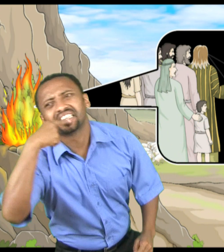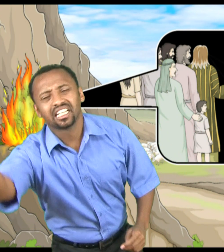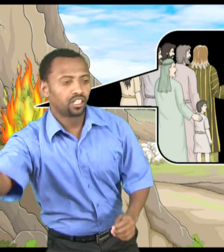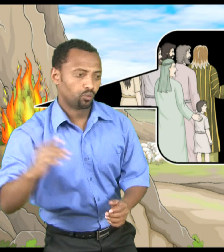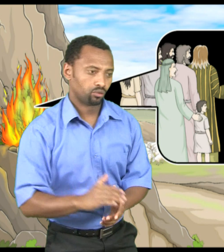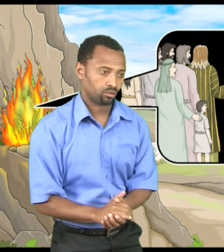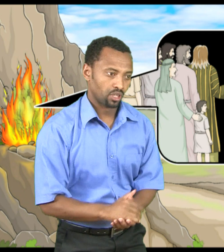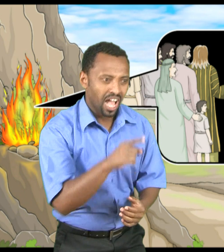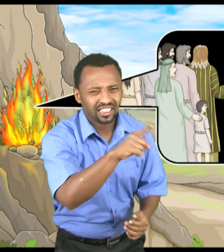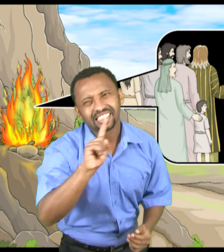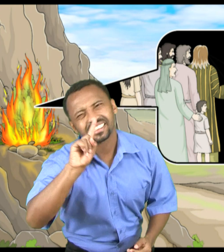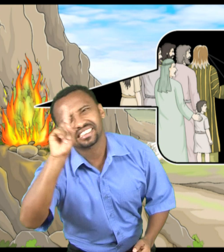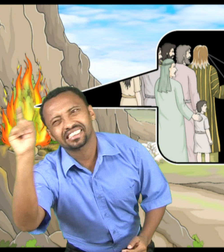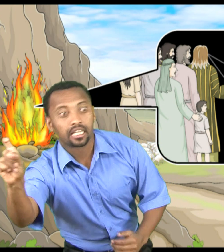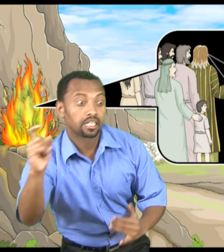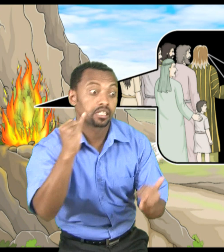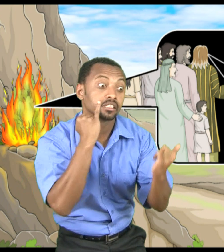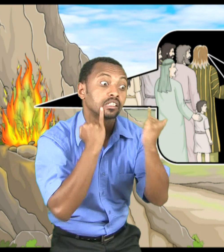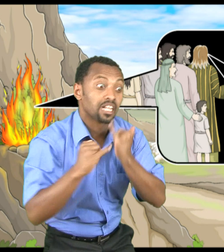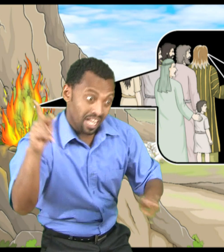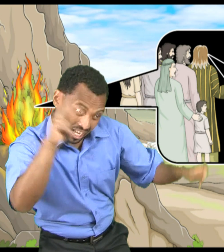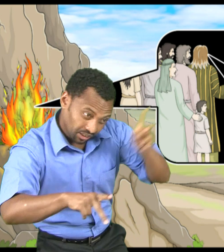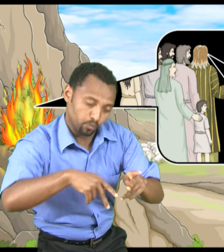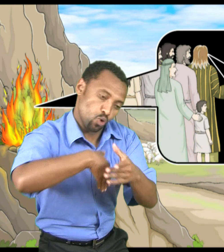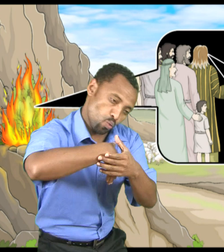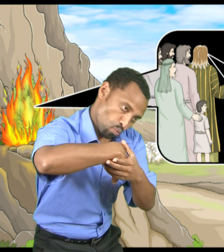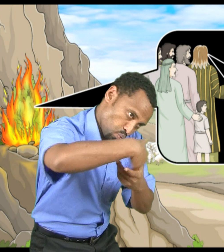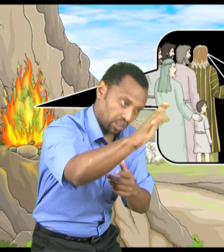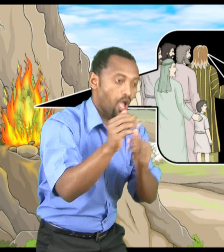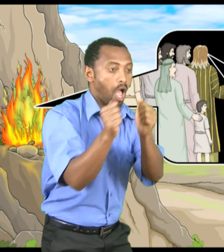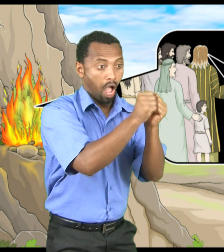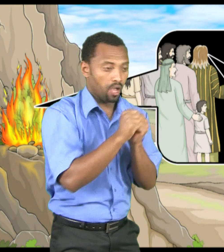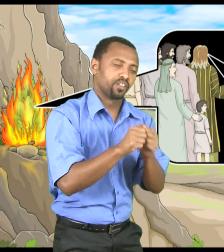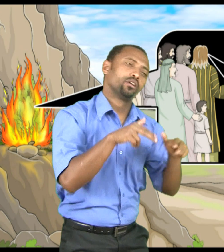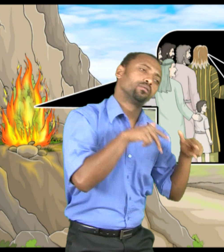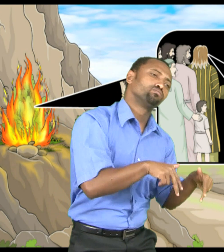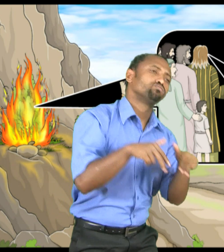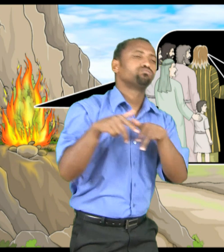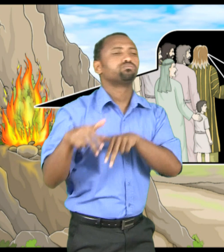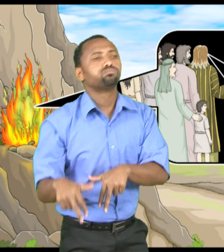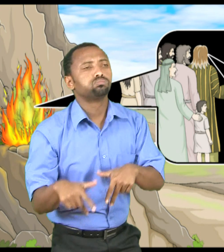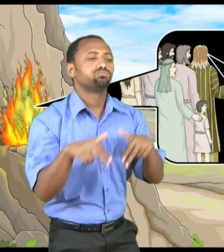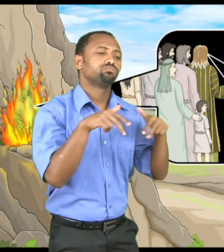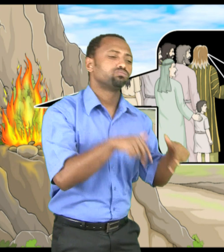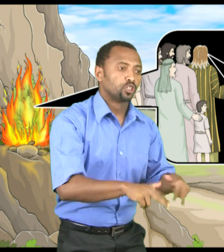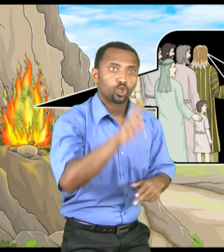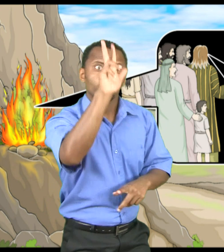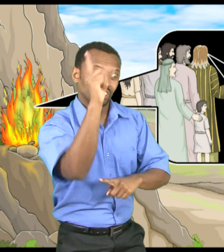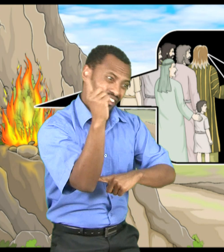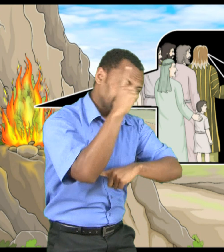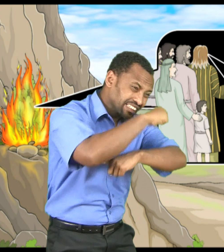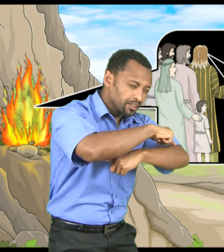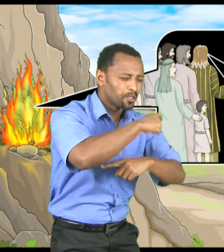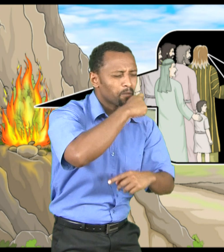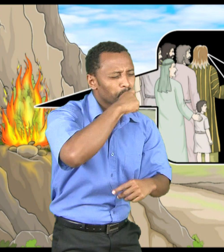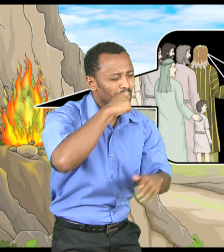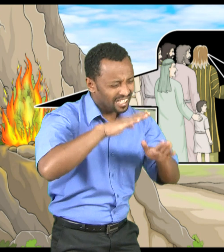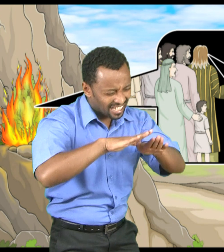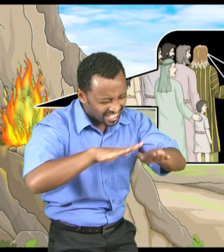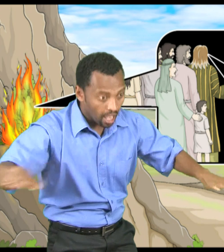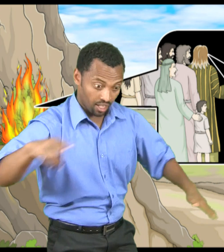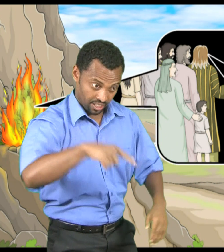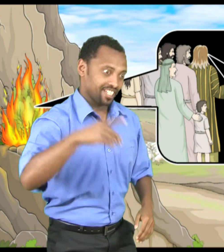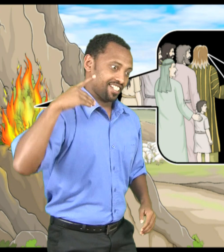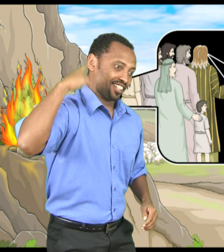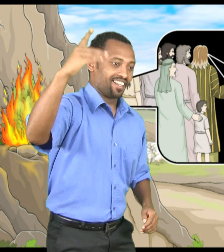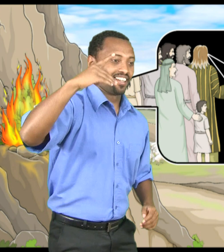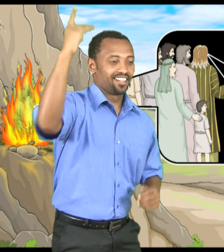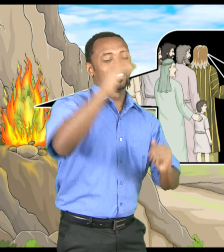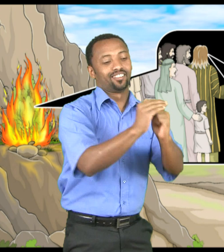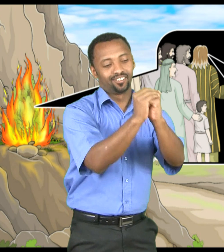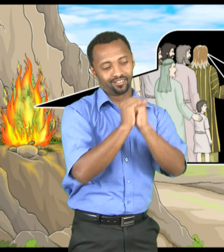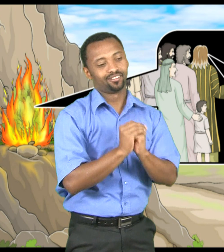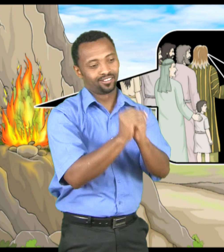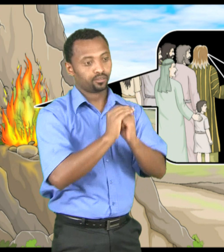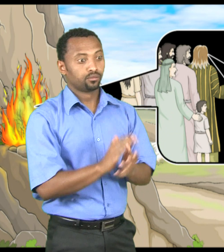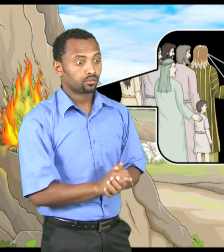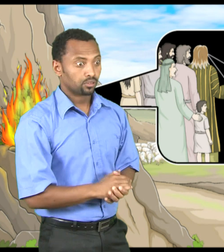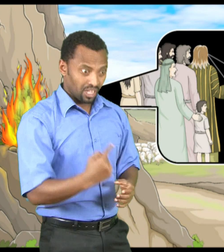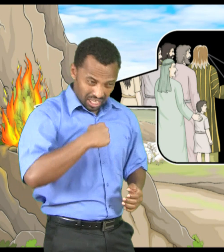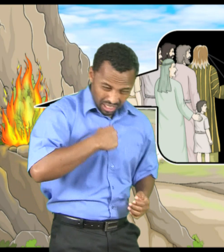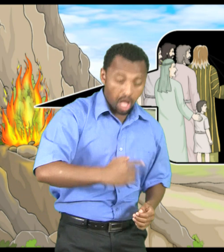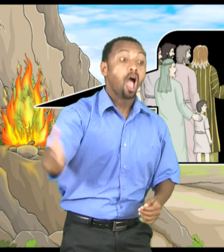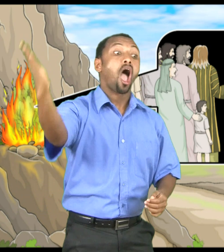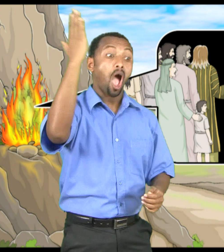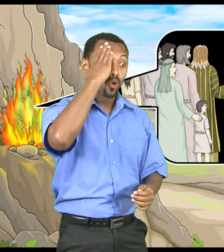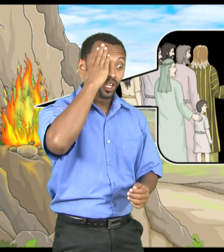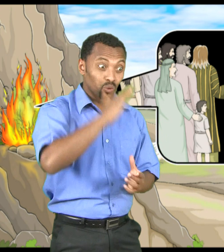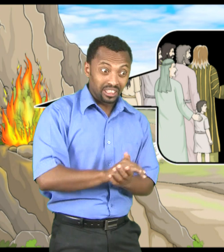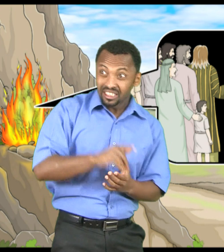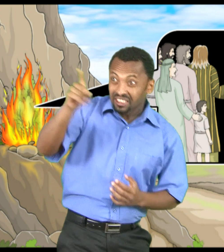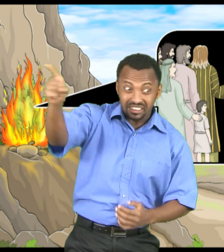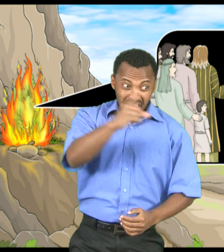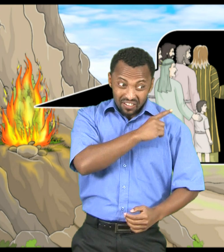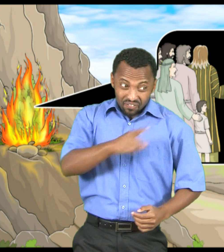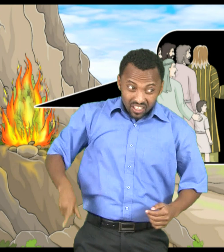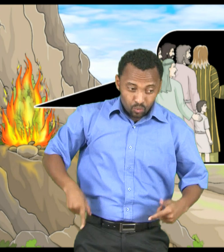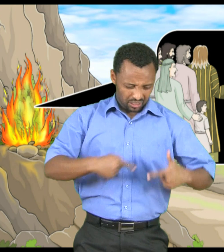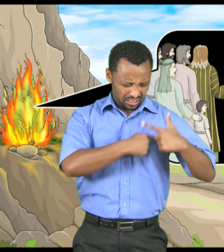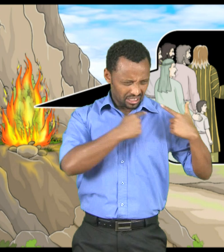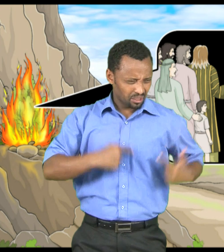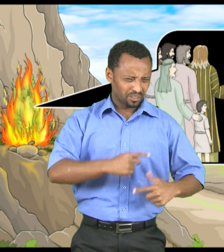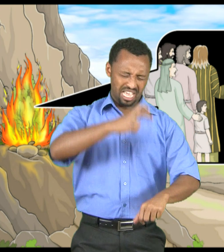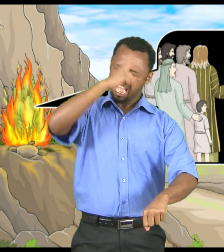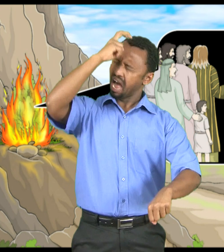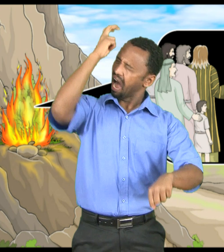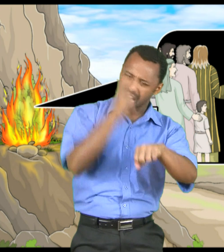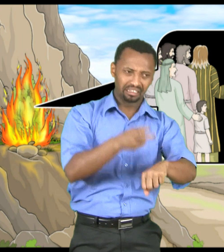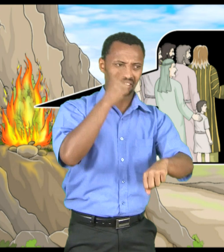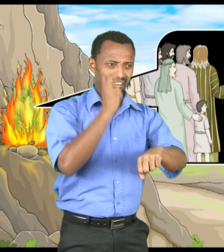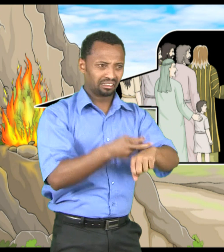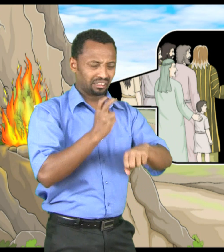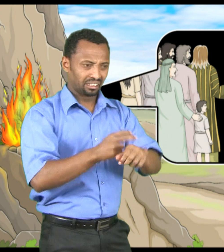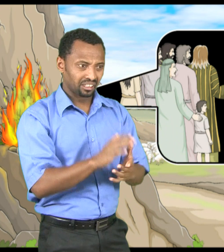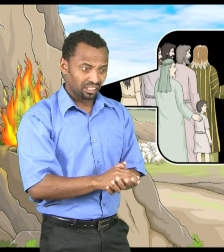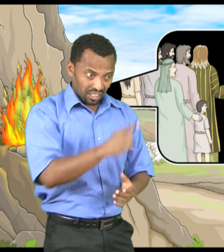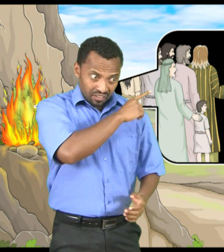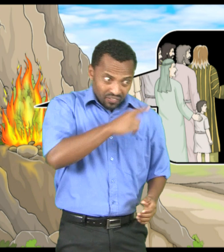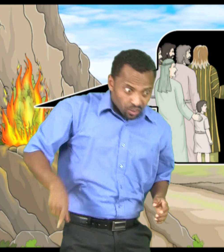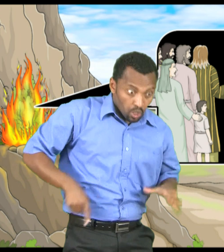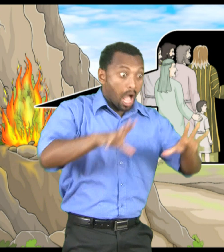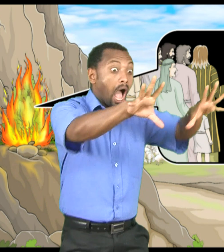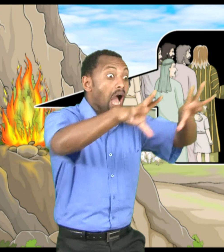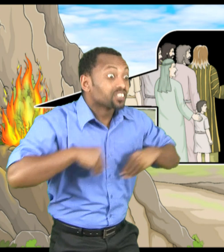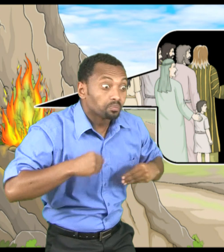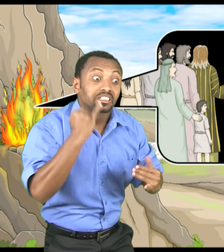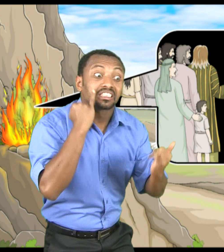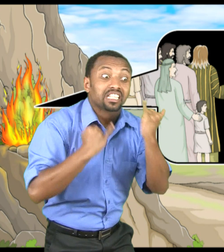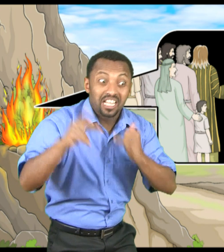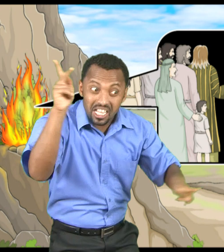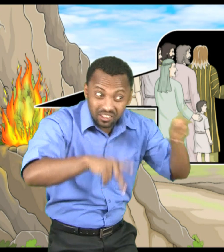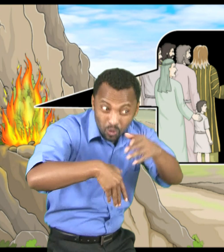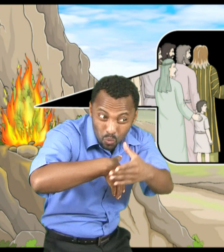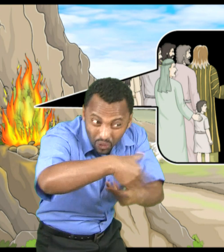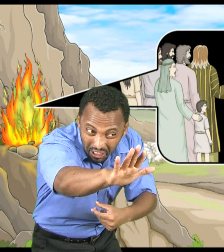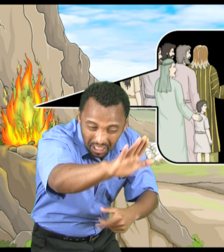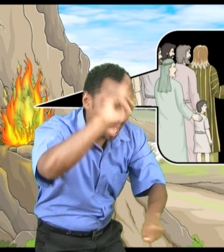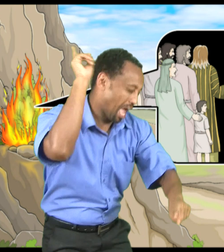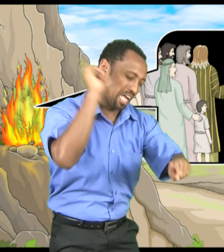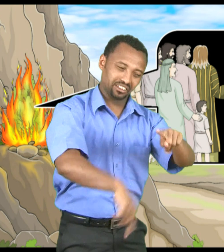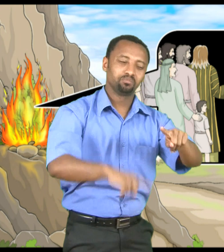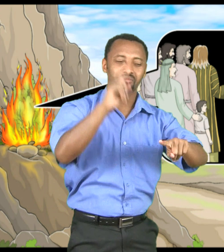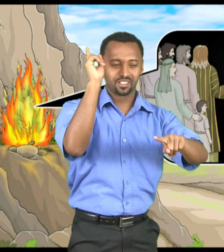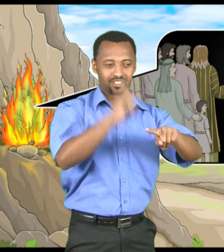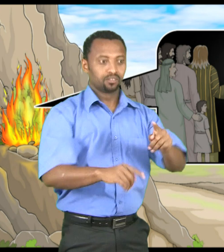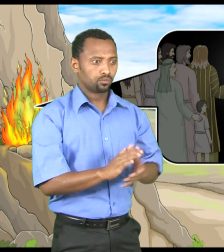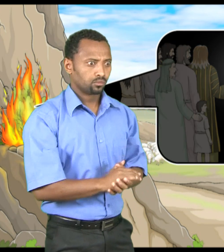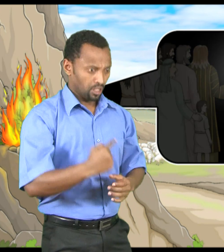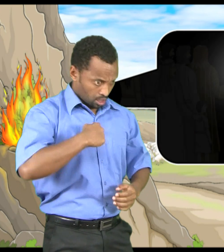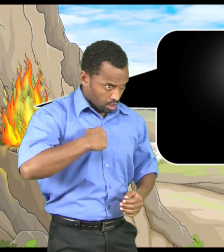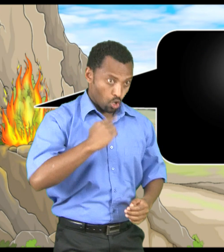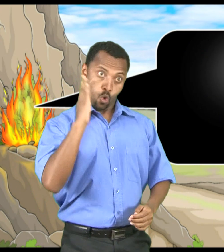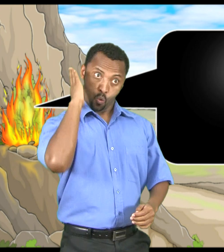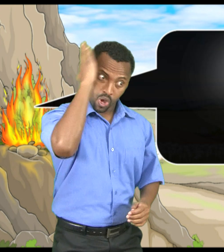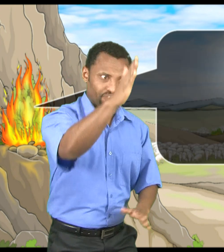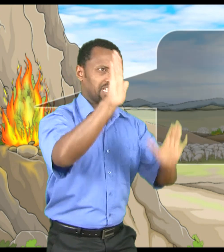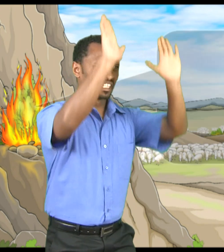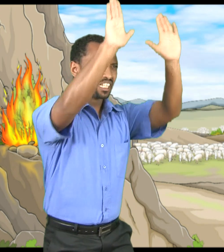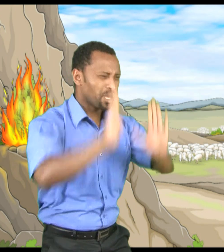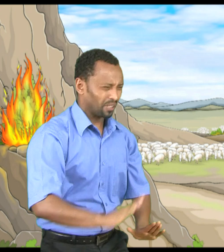Now please let us take a three-day journey into the wilderness, so that we may sacrifice to the LORD our God.’ But I know that the king of Egypt will not allow you to go unless a mighty hand compels him.